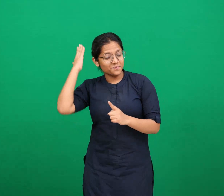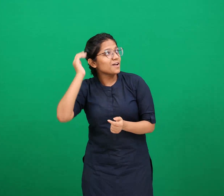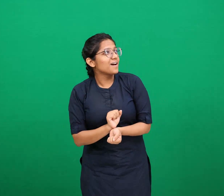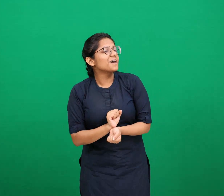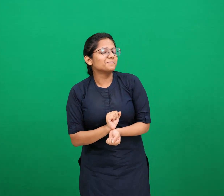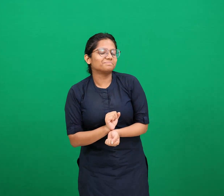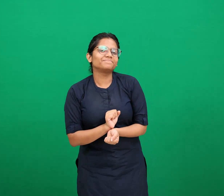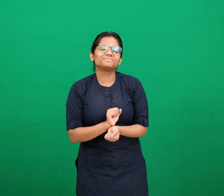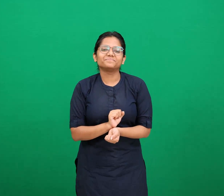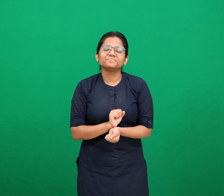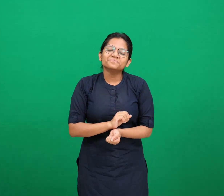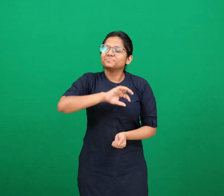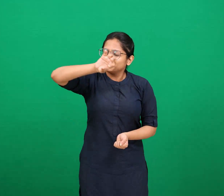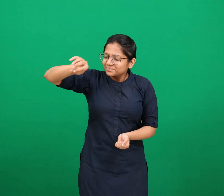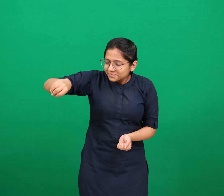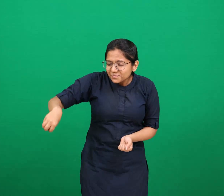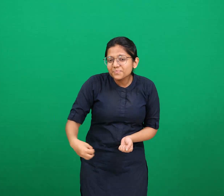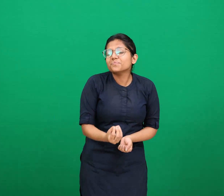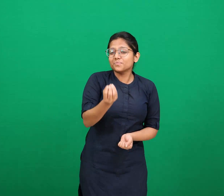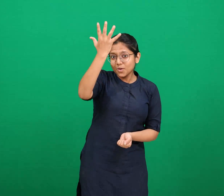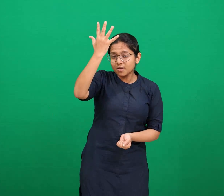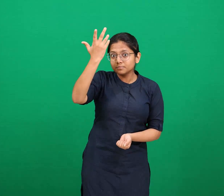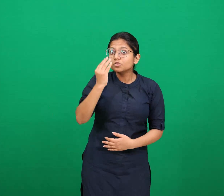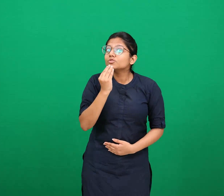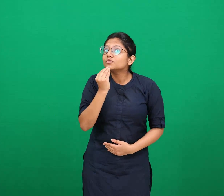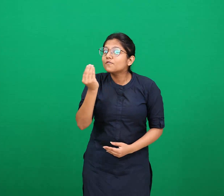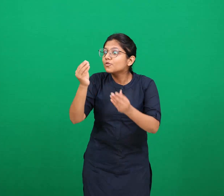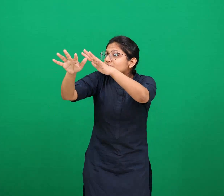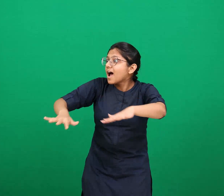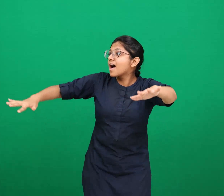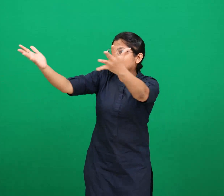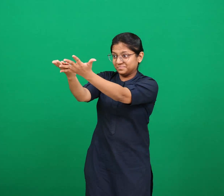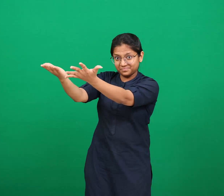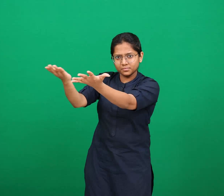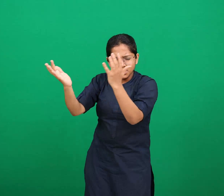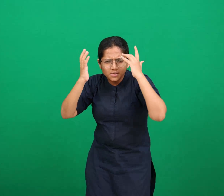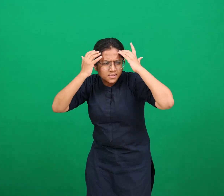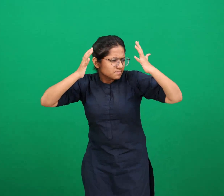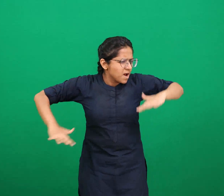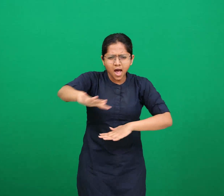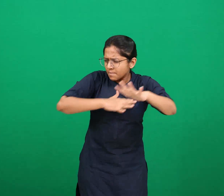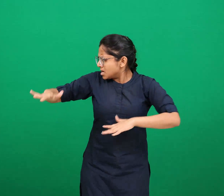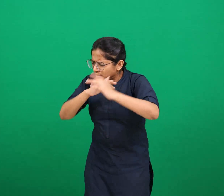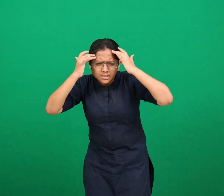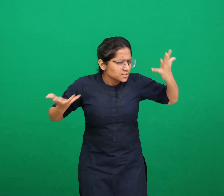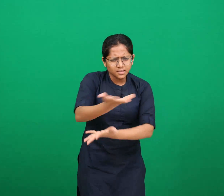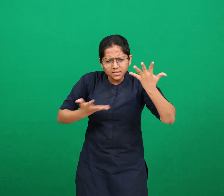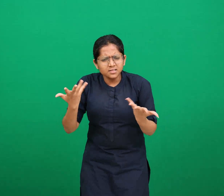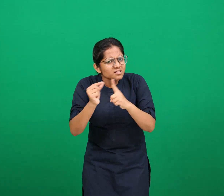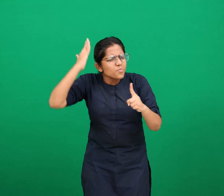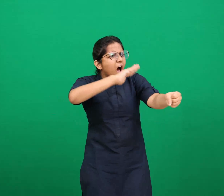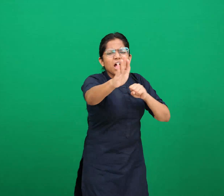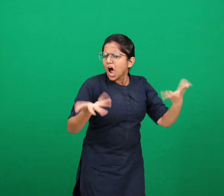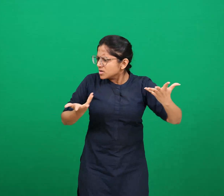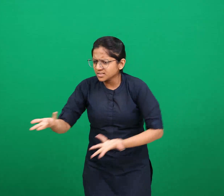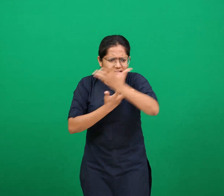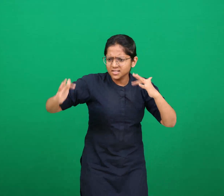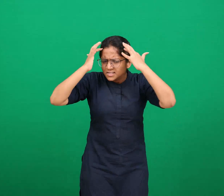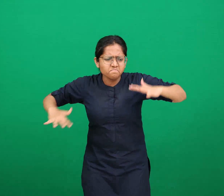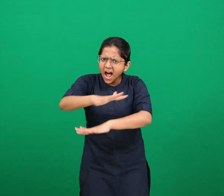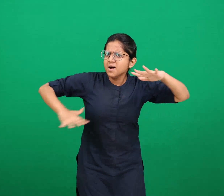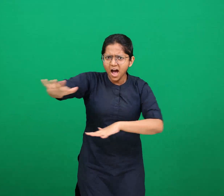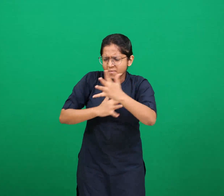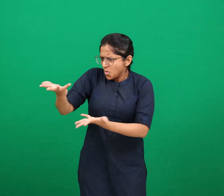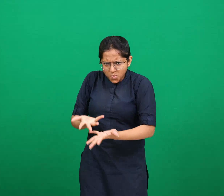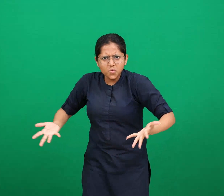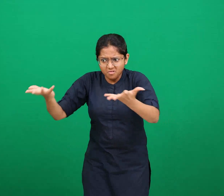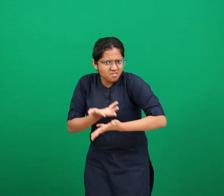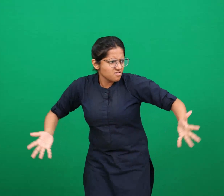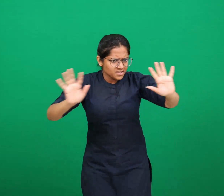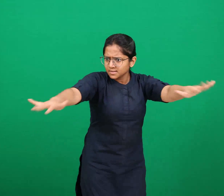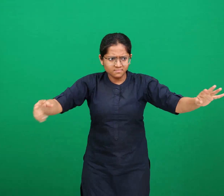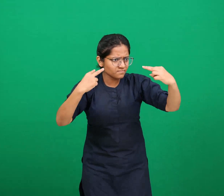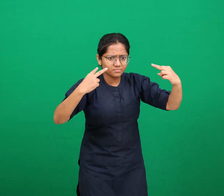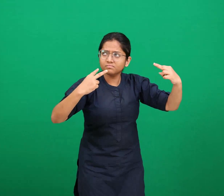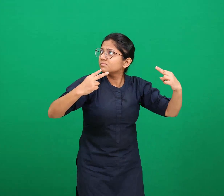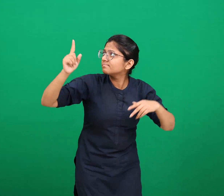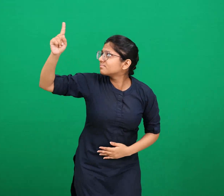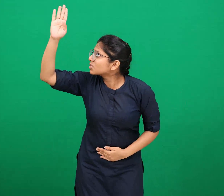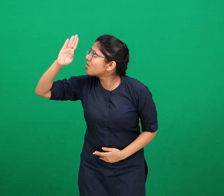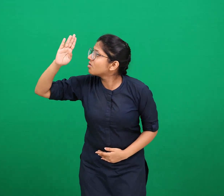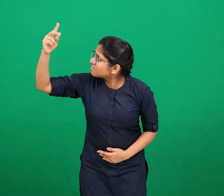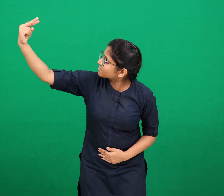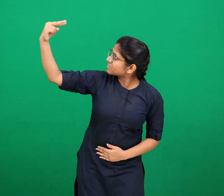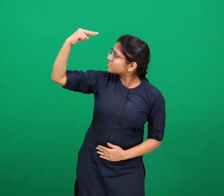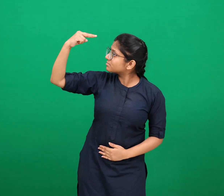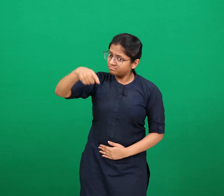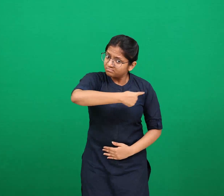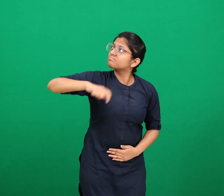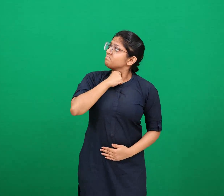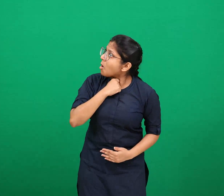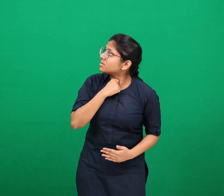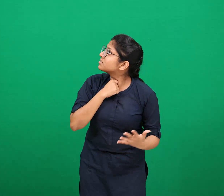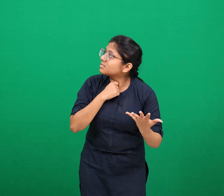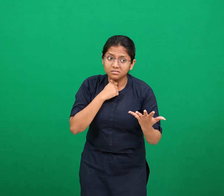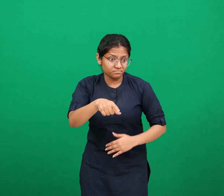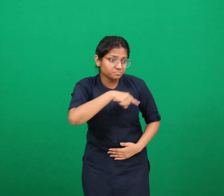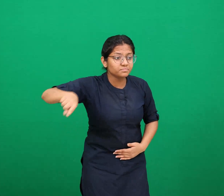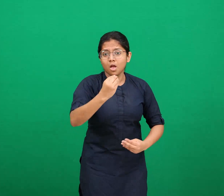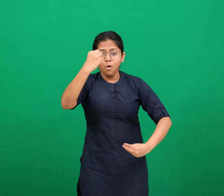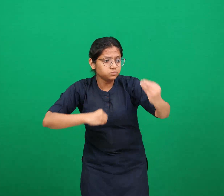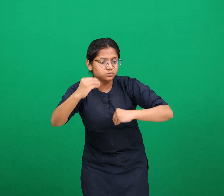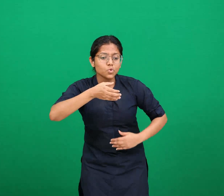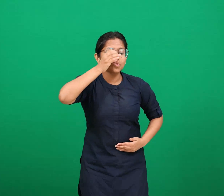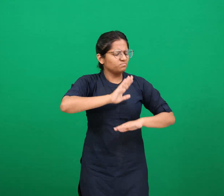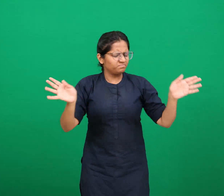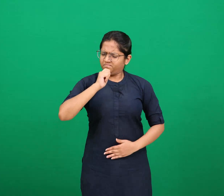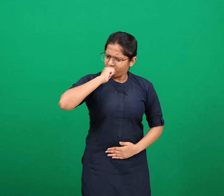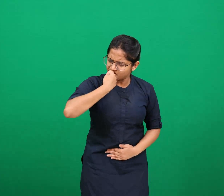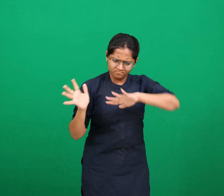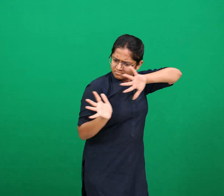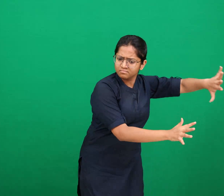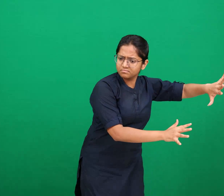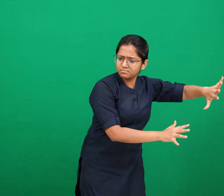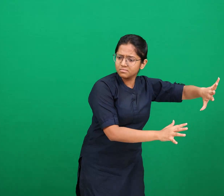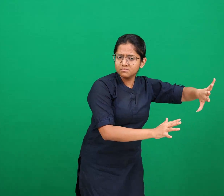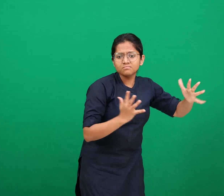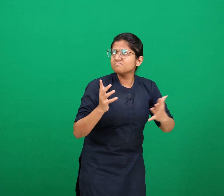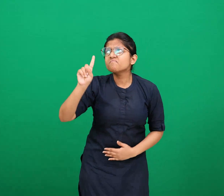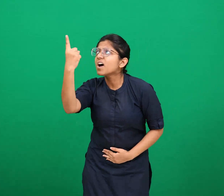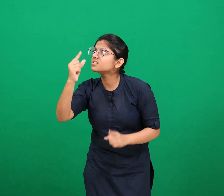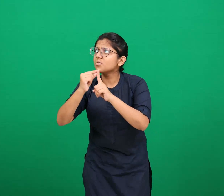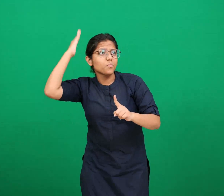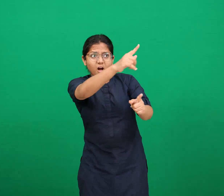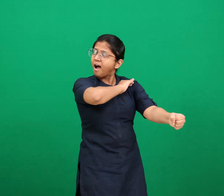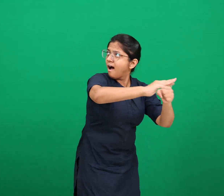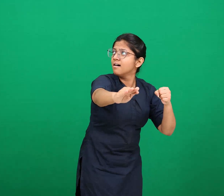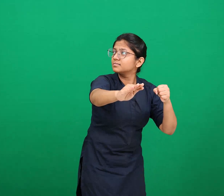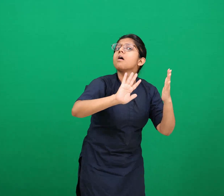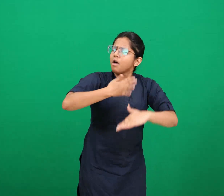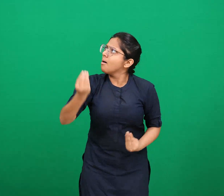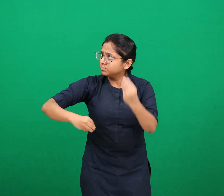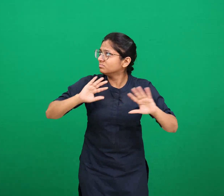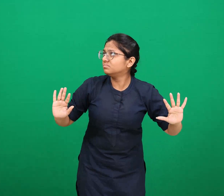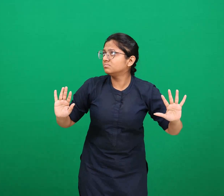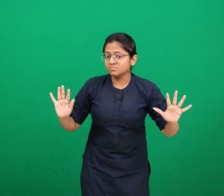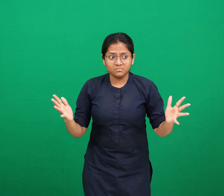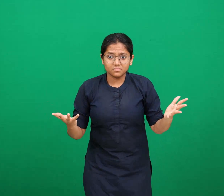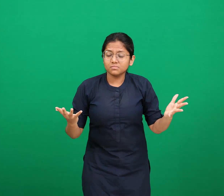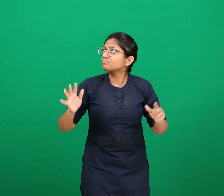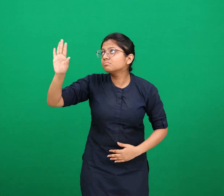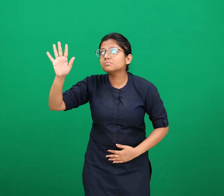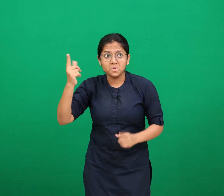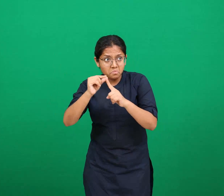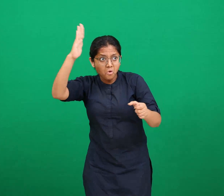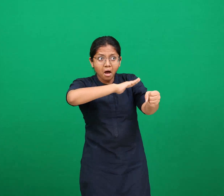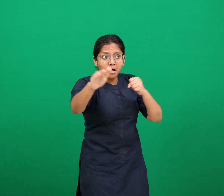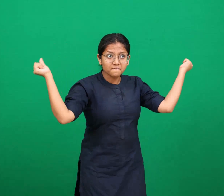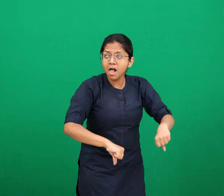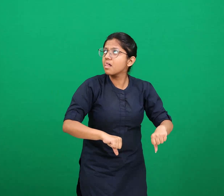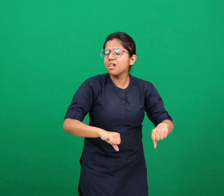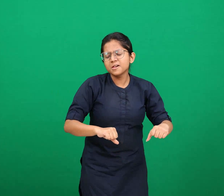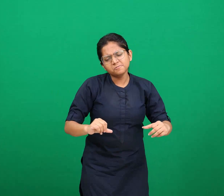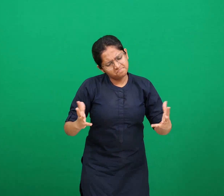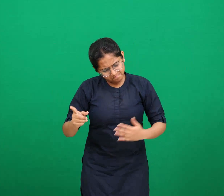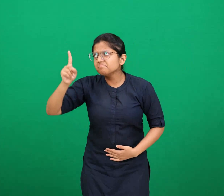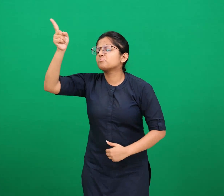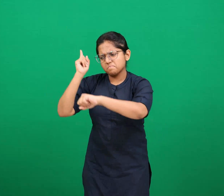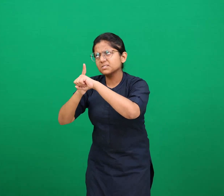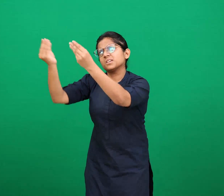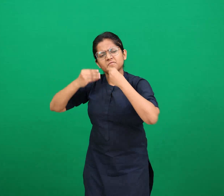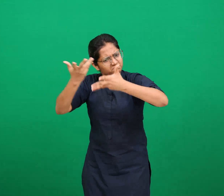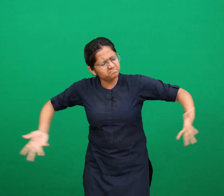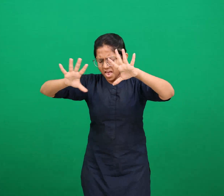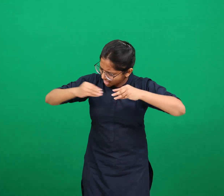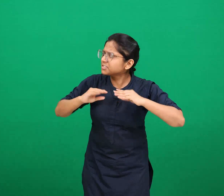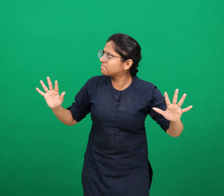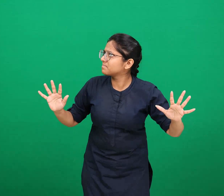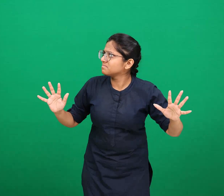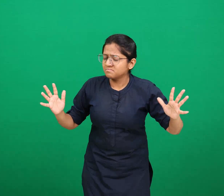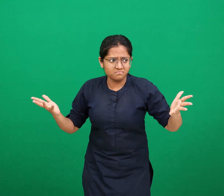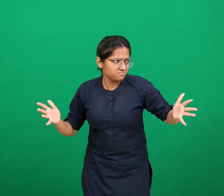When daylight came, the Jews formed a conspiracy and bound themselves with an oath not to eat or drink until they had killed Paul.